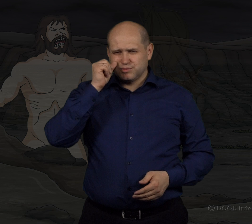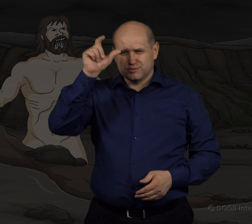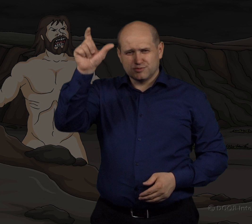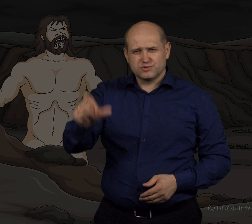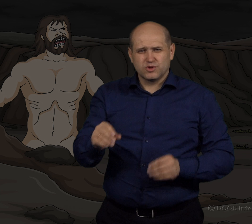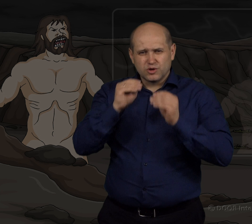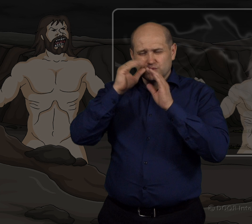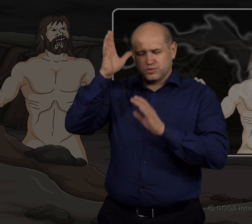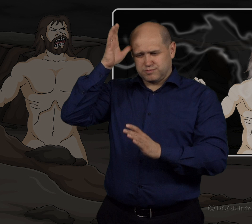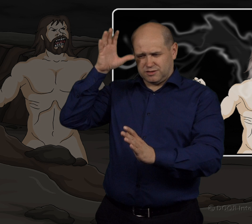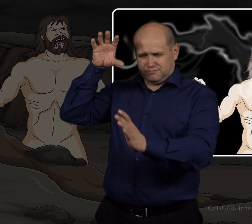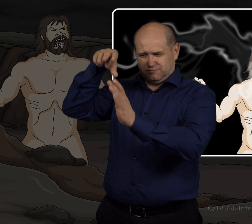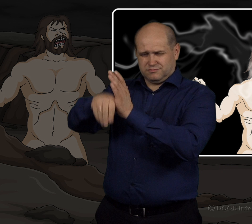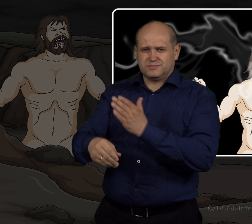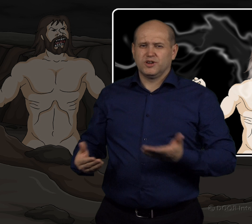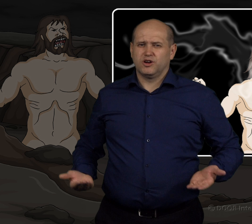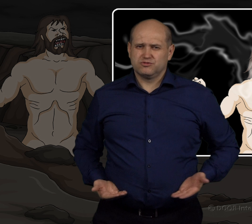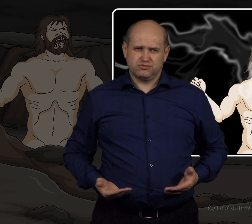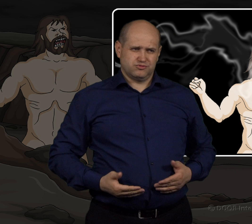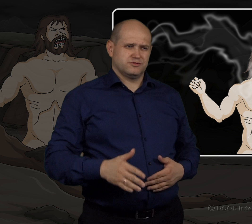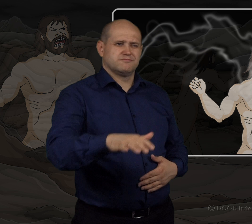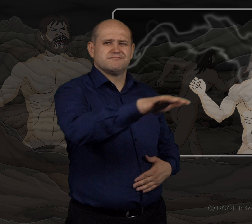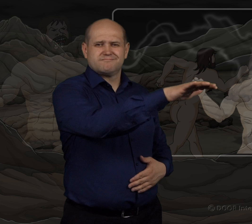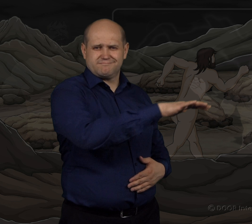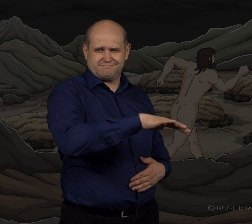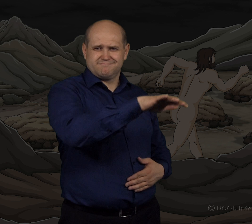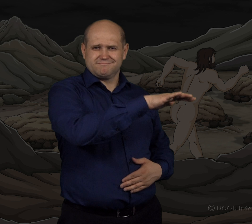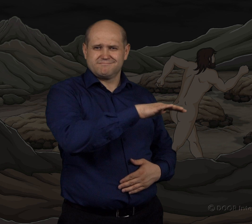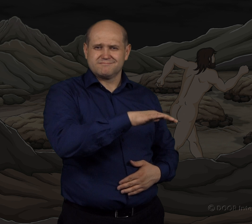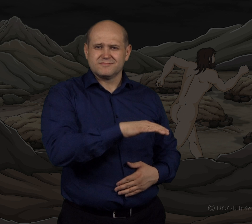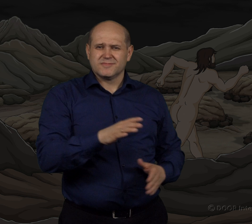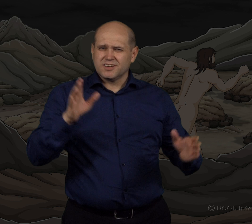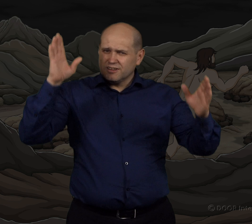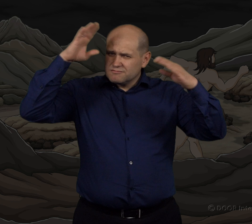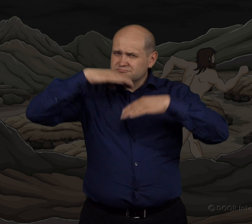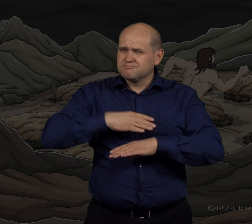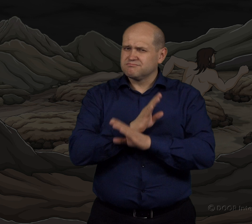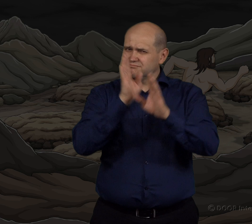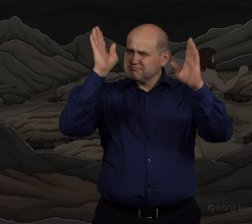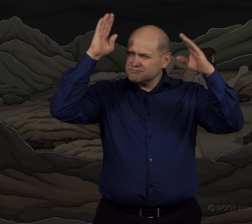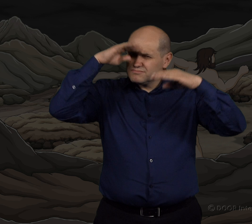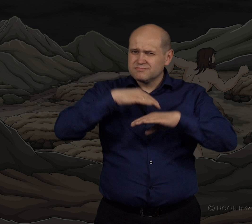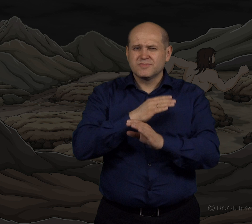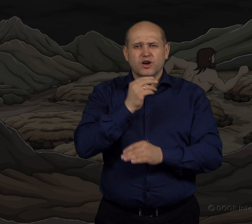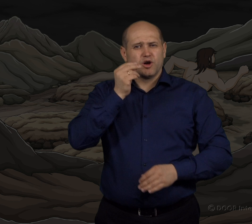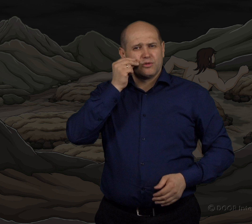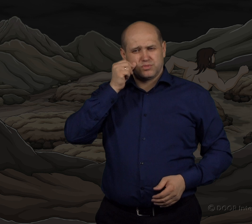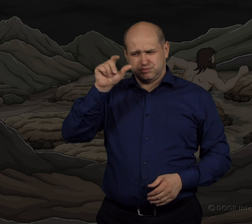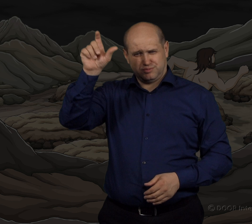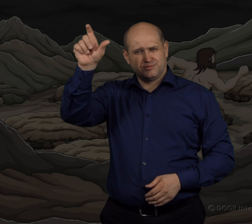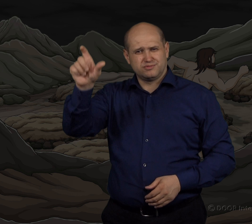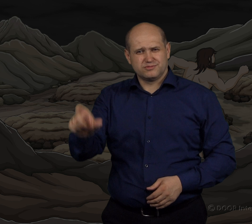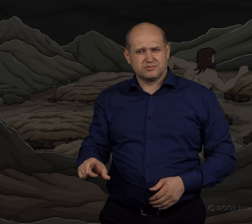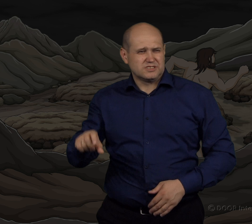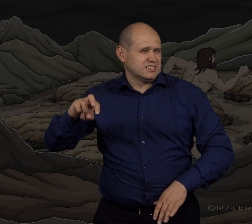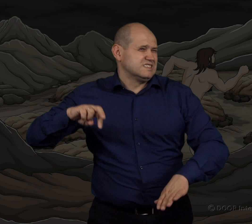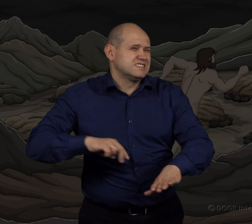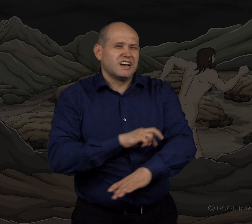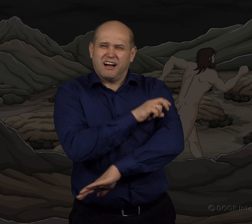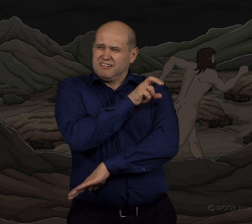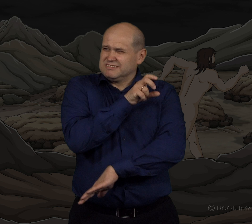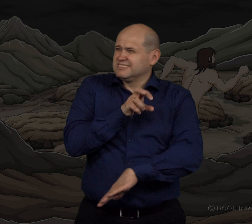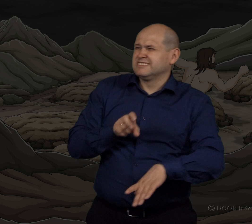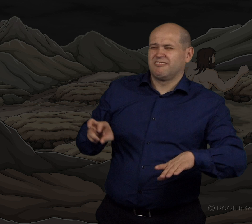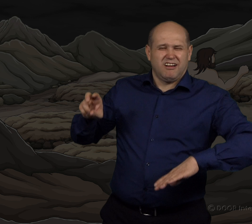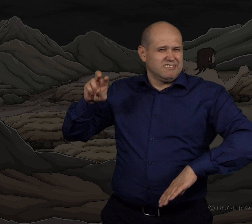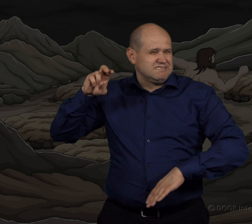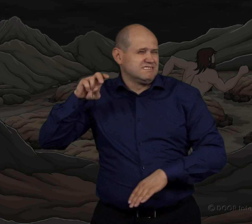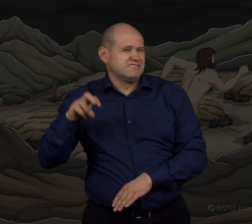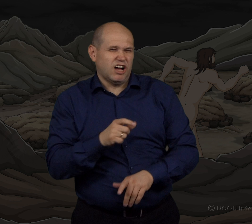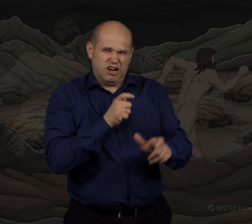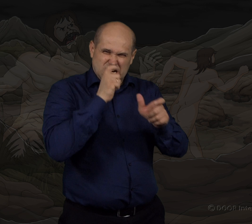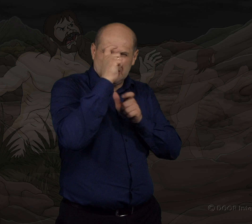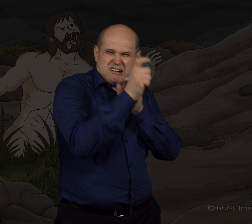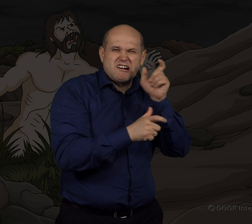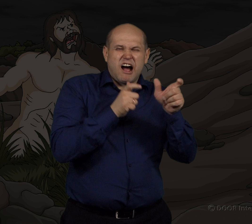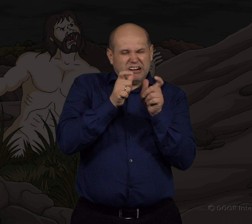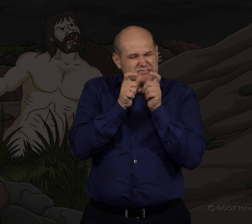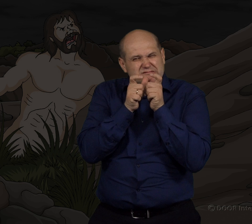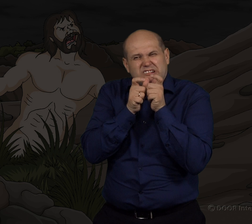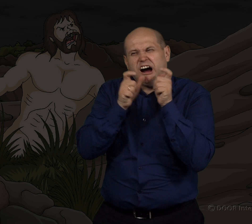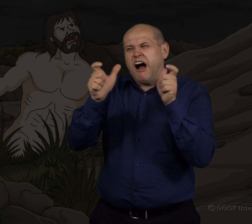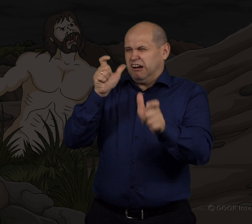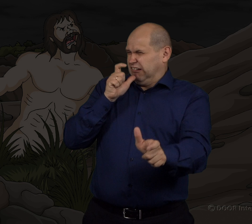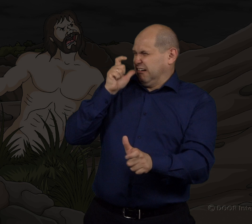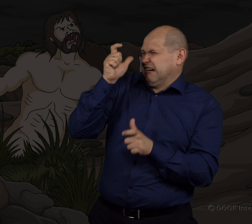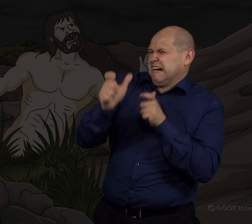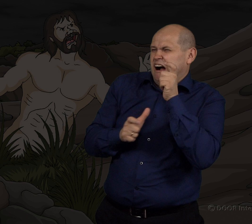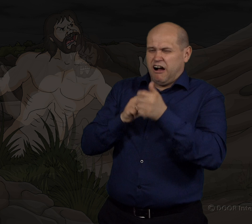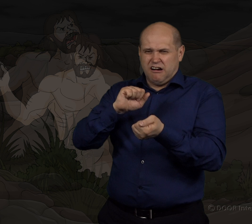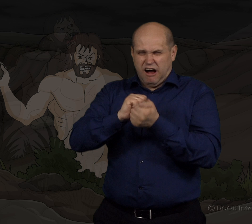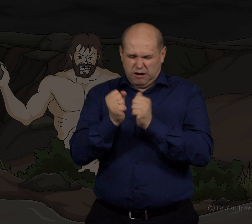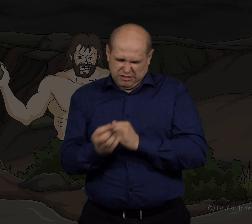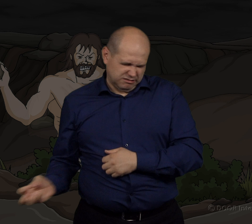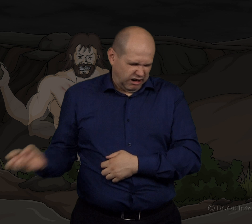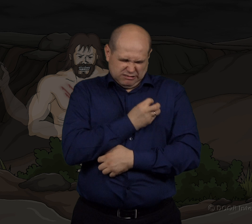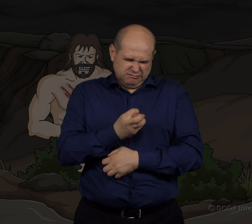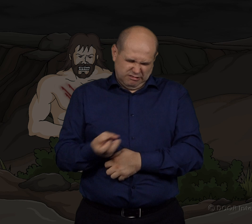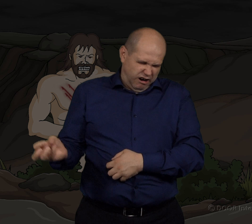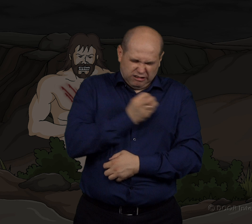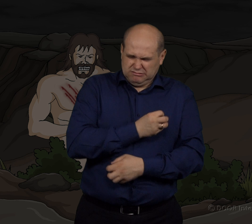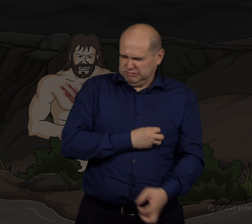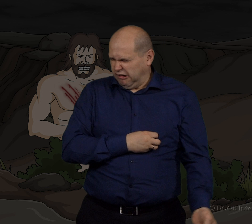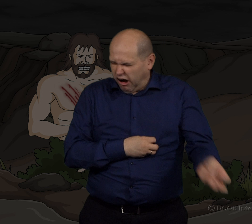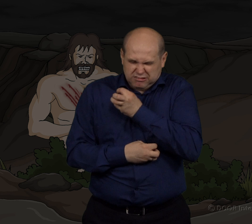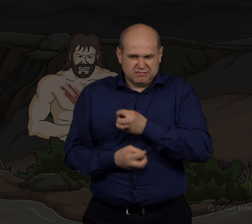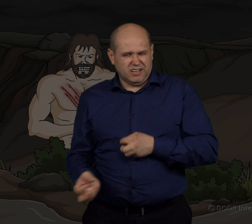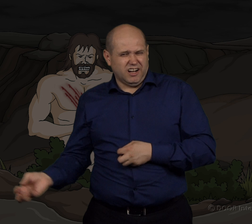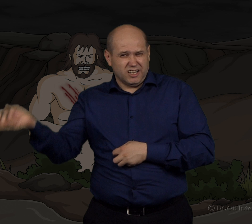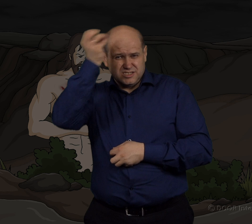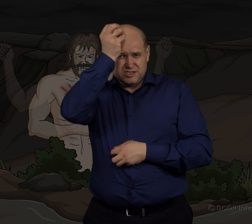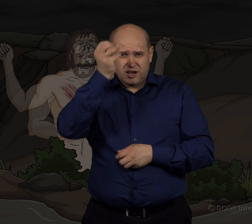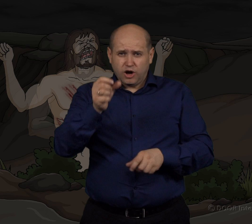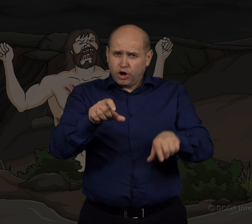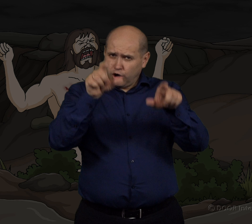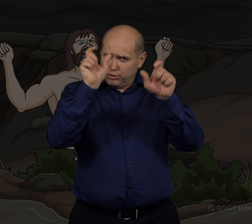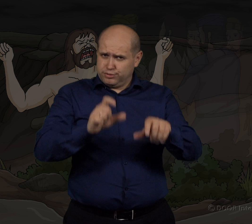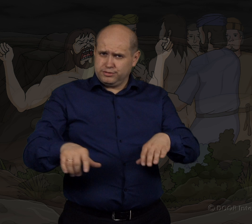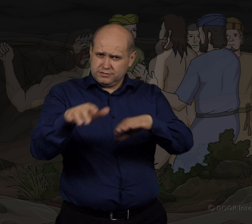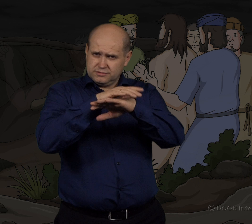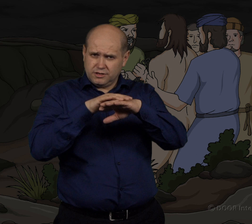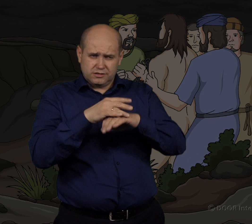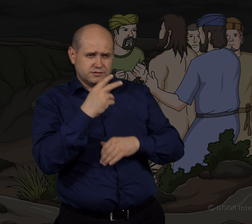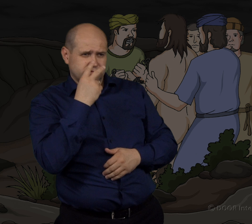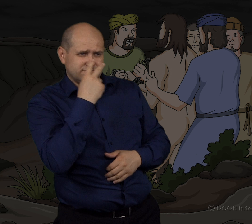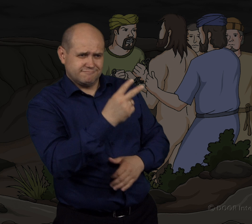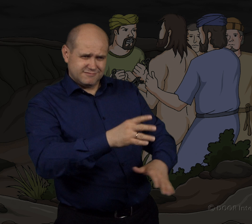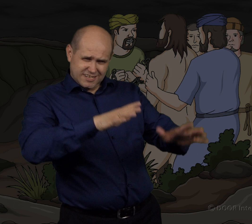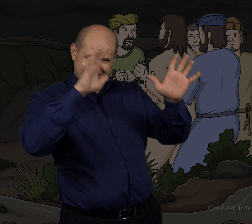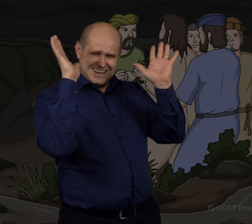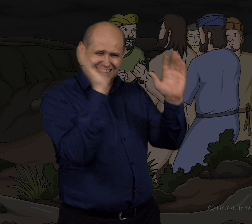This man had been living in the tombs and could no longer be restrained, even with chains.